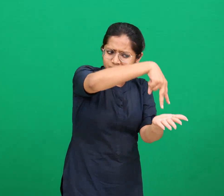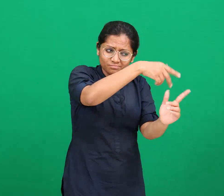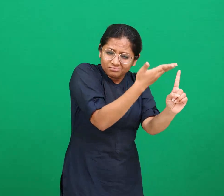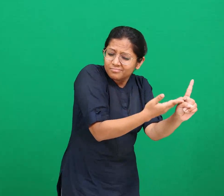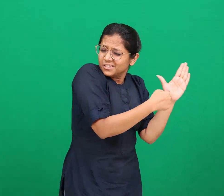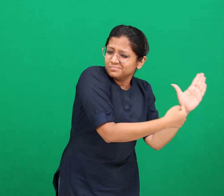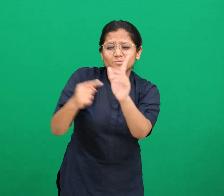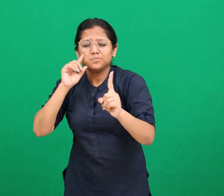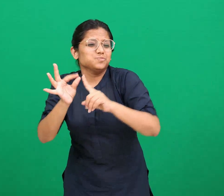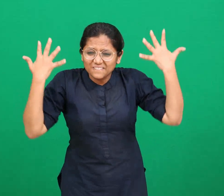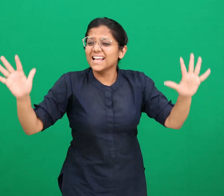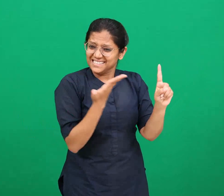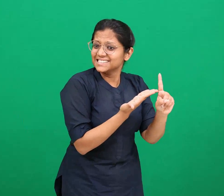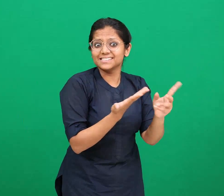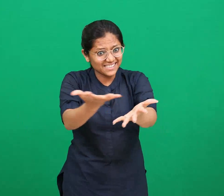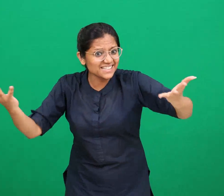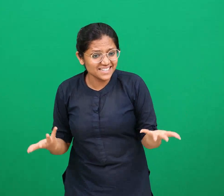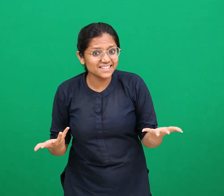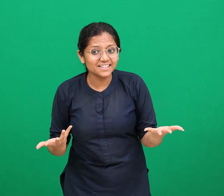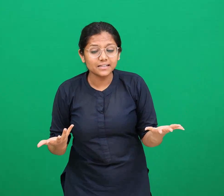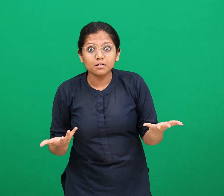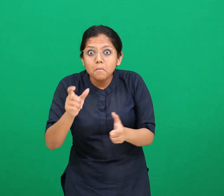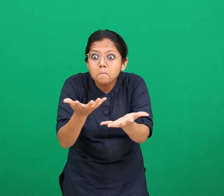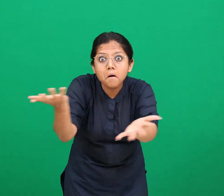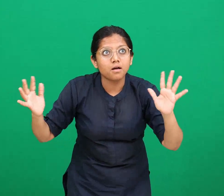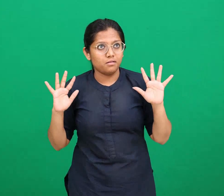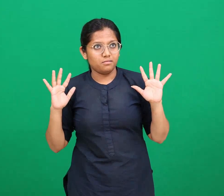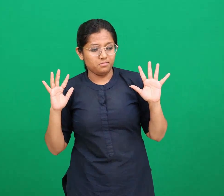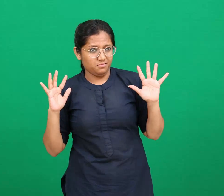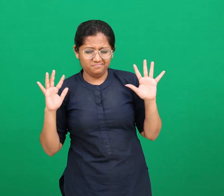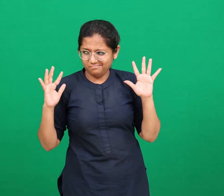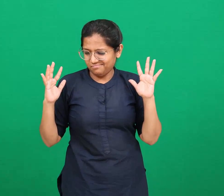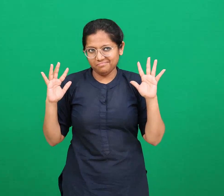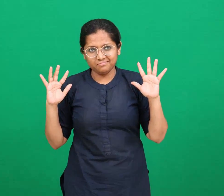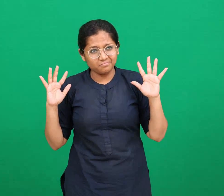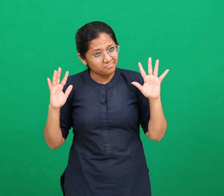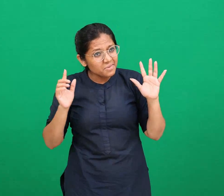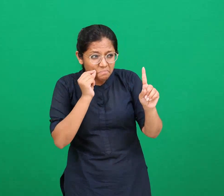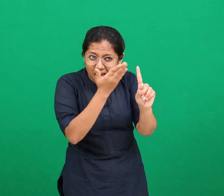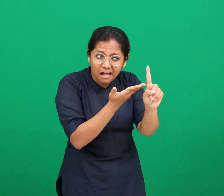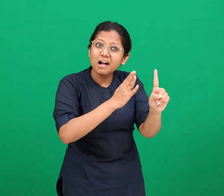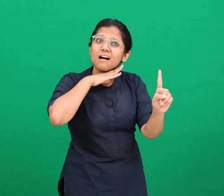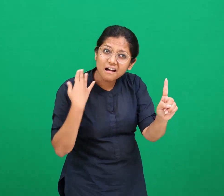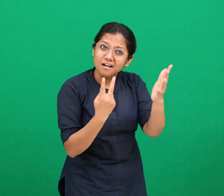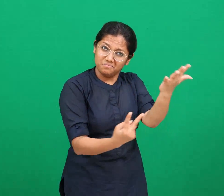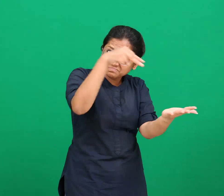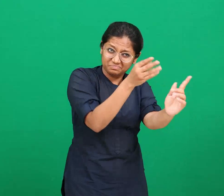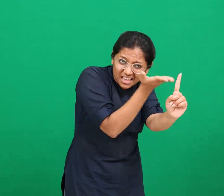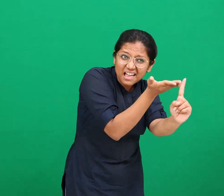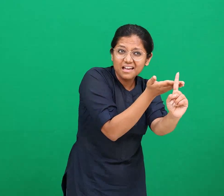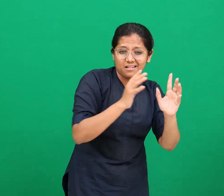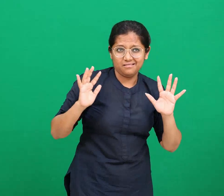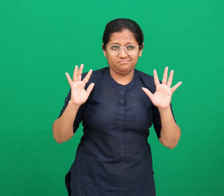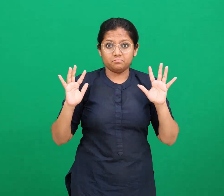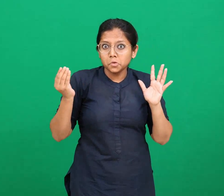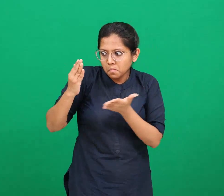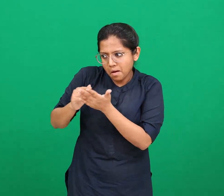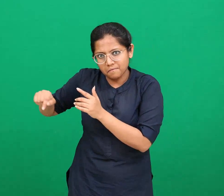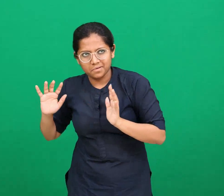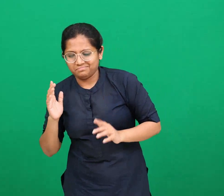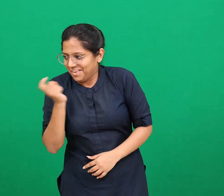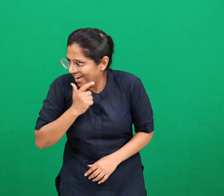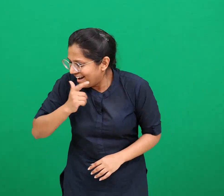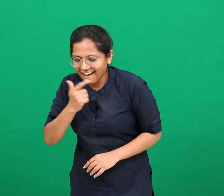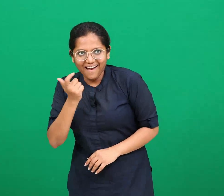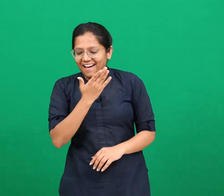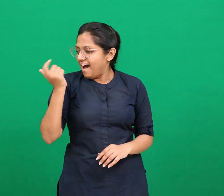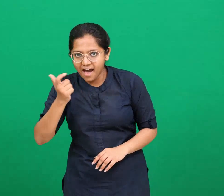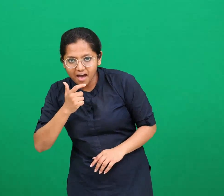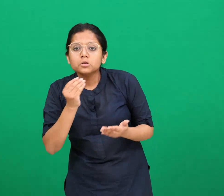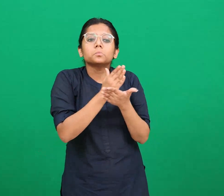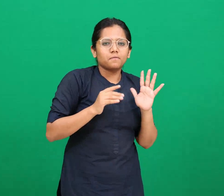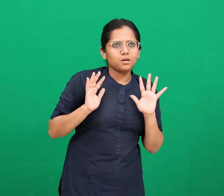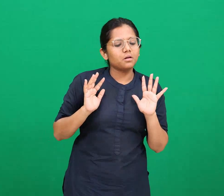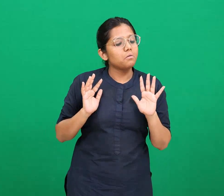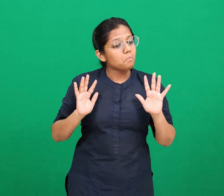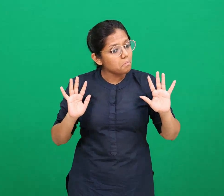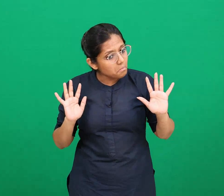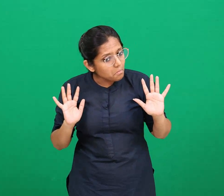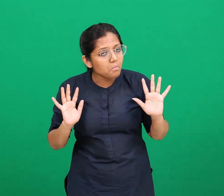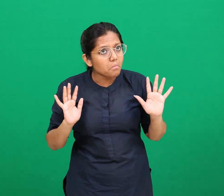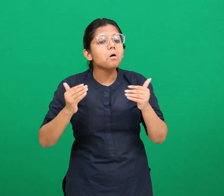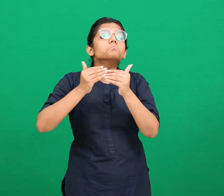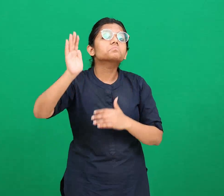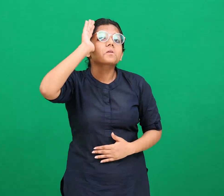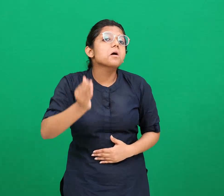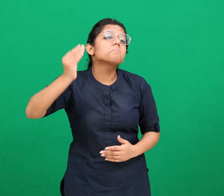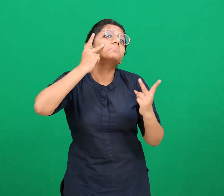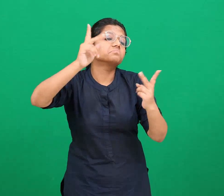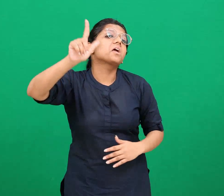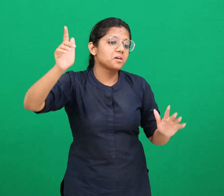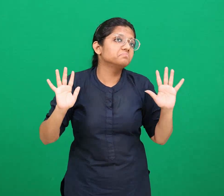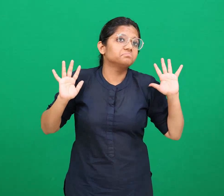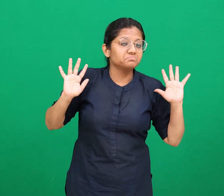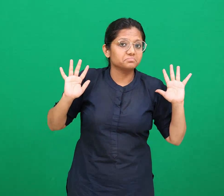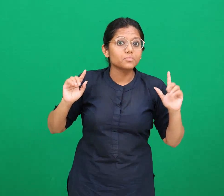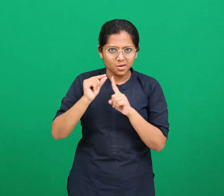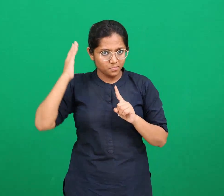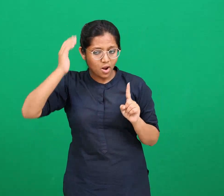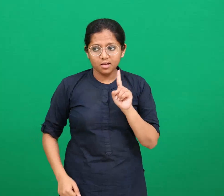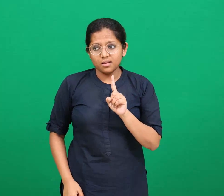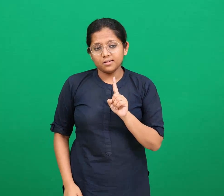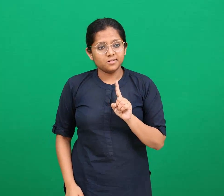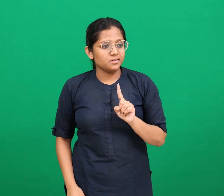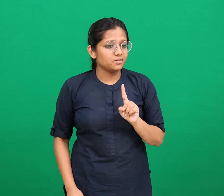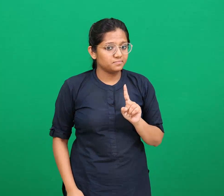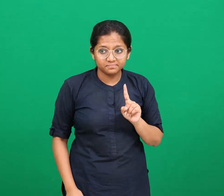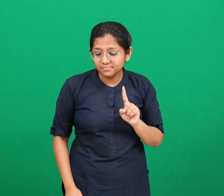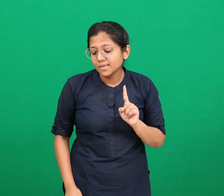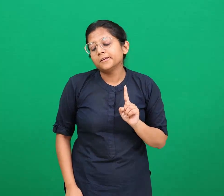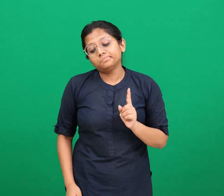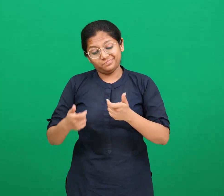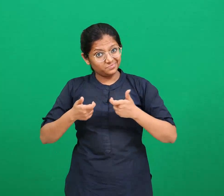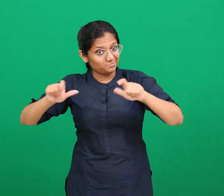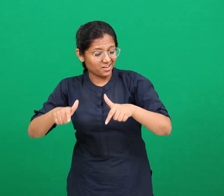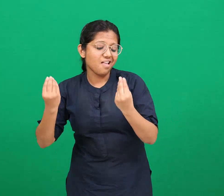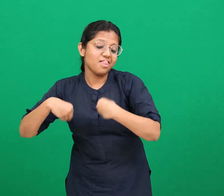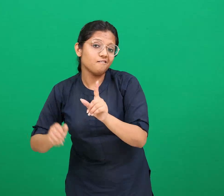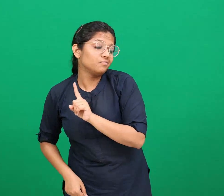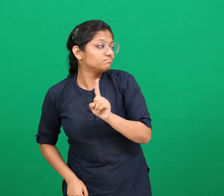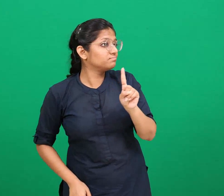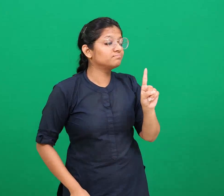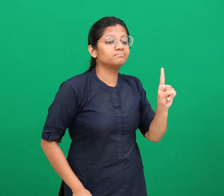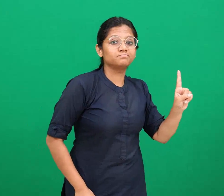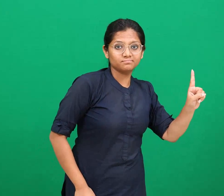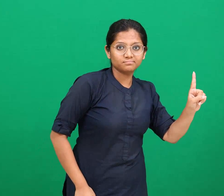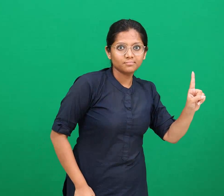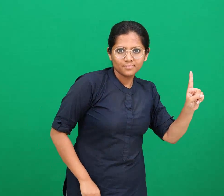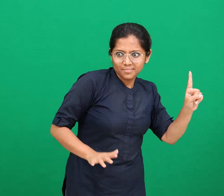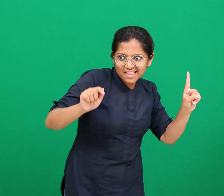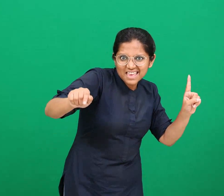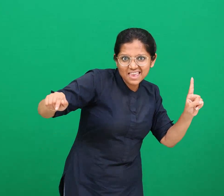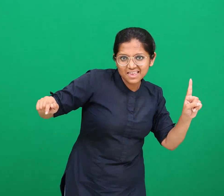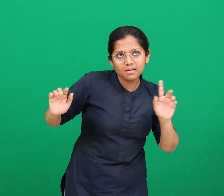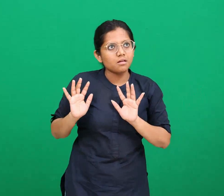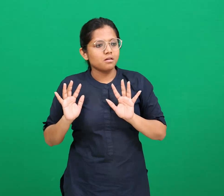When they heard about the resurrection of the dead, some began to mock him, but others said, "We want to hear you again on this topic."